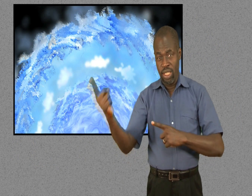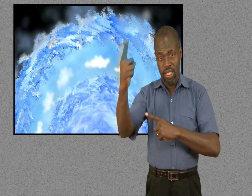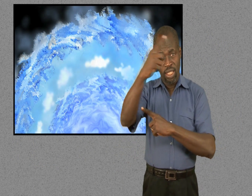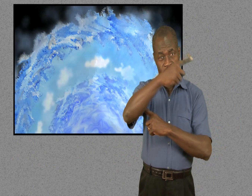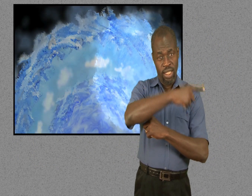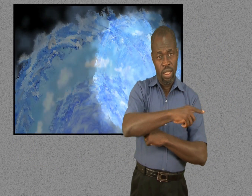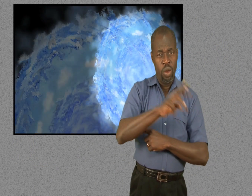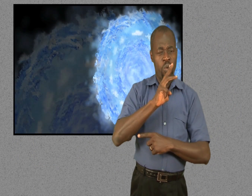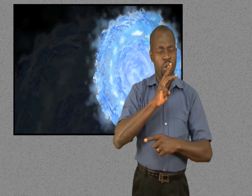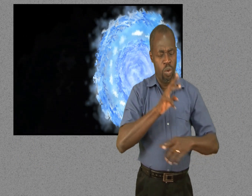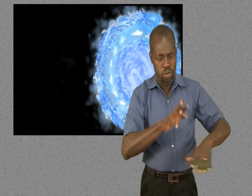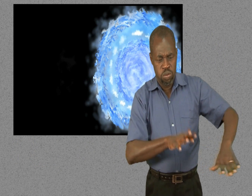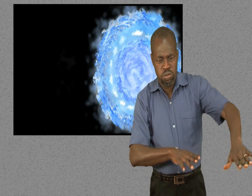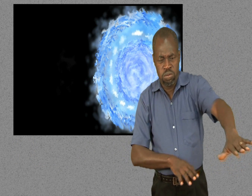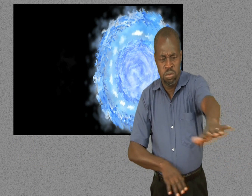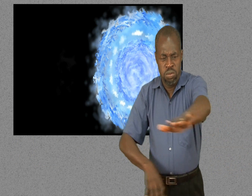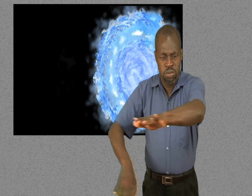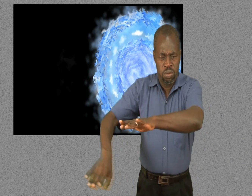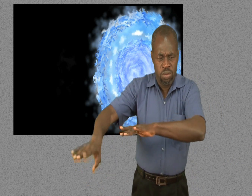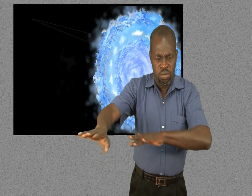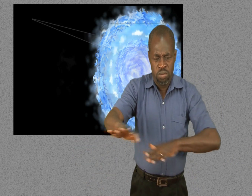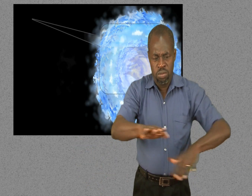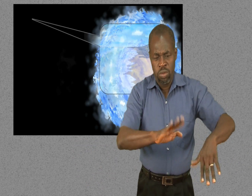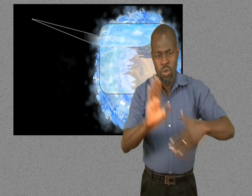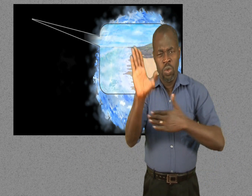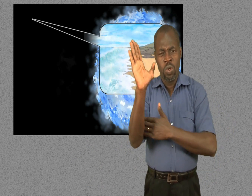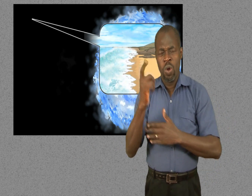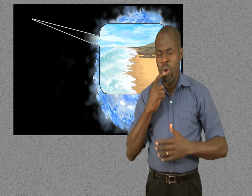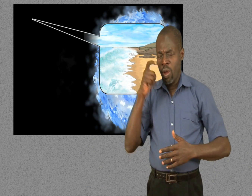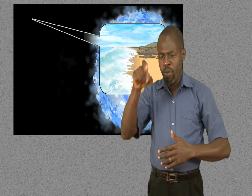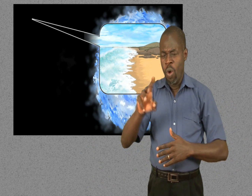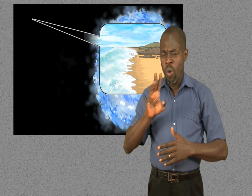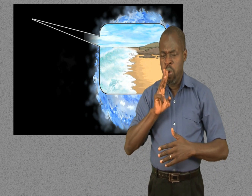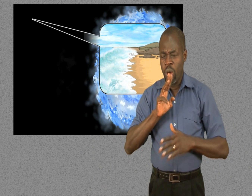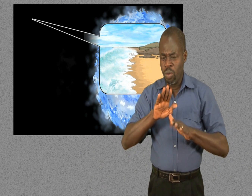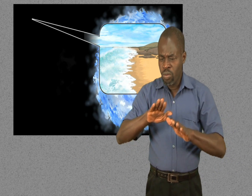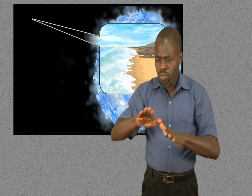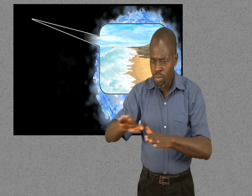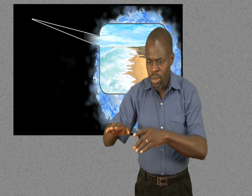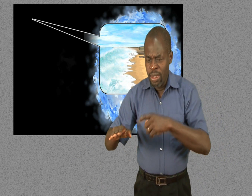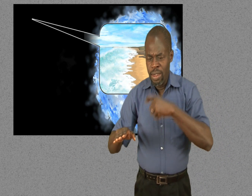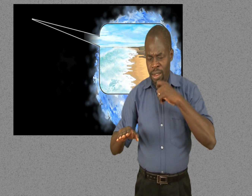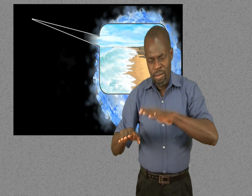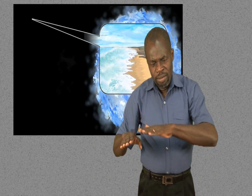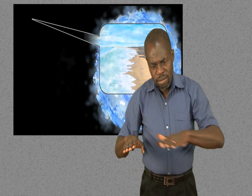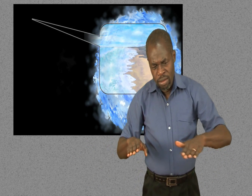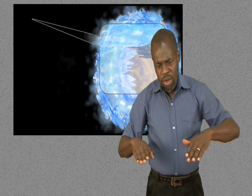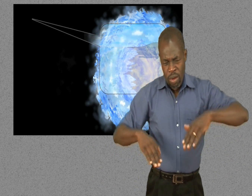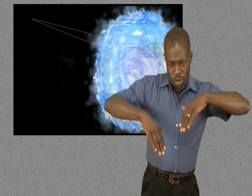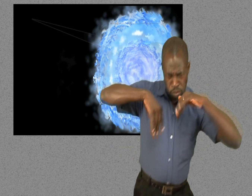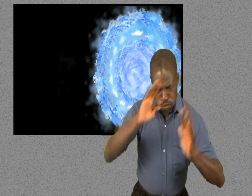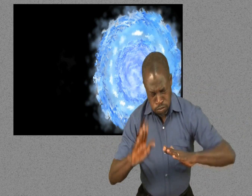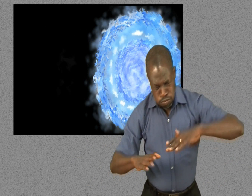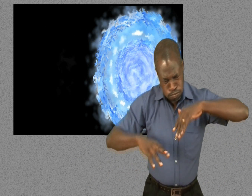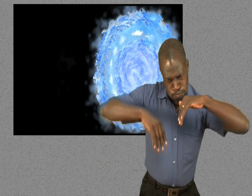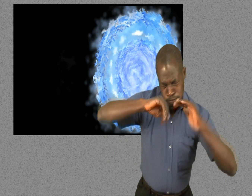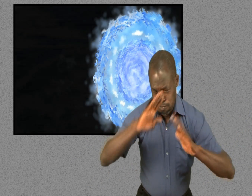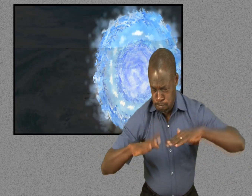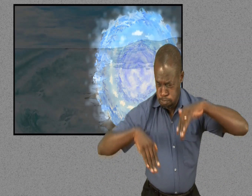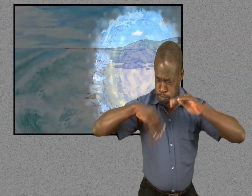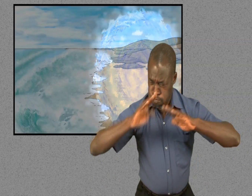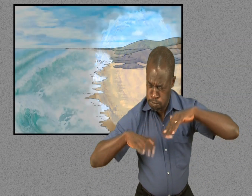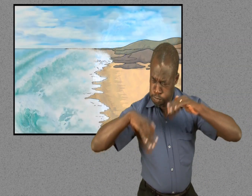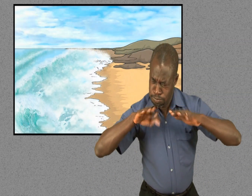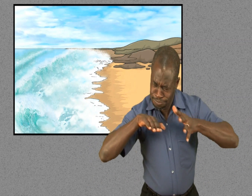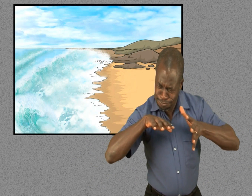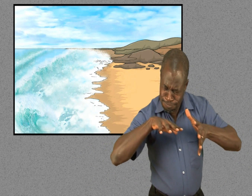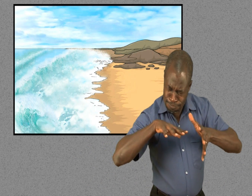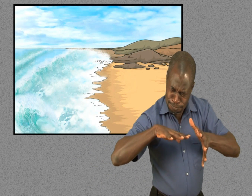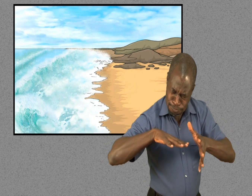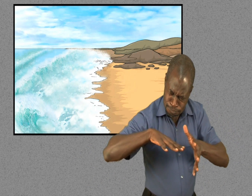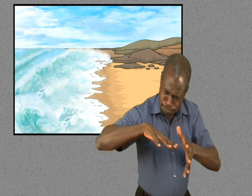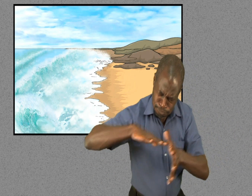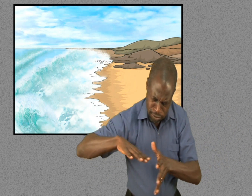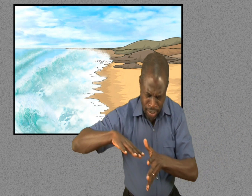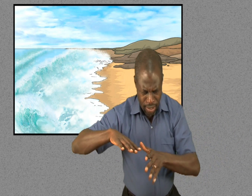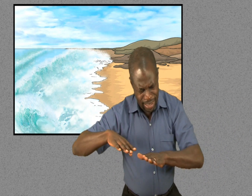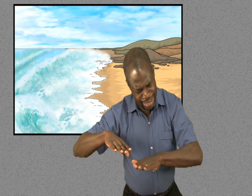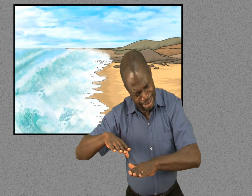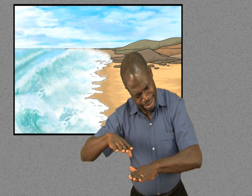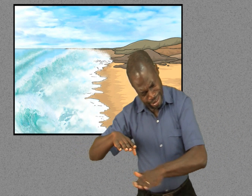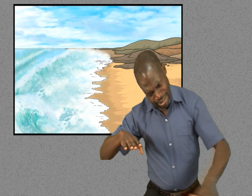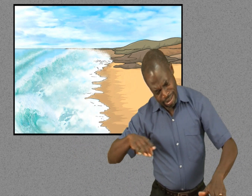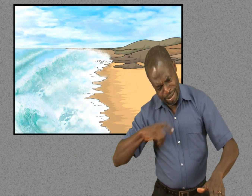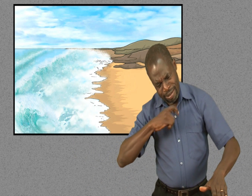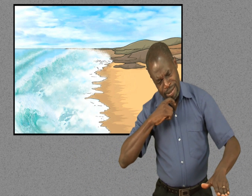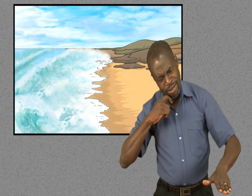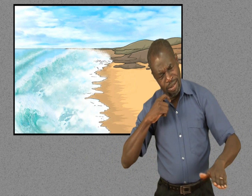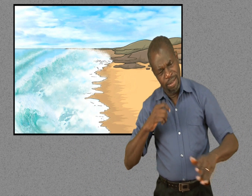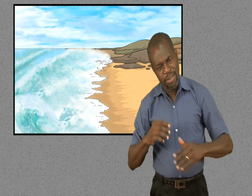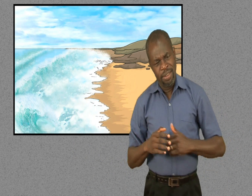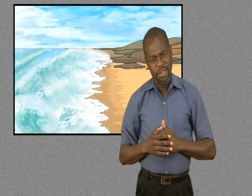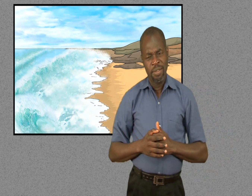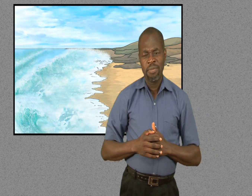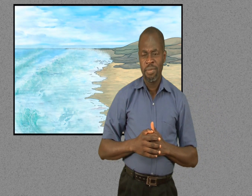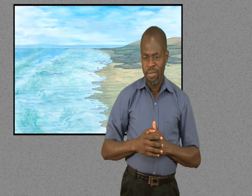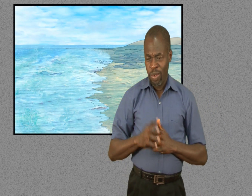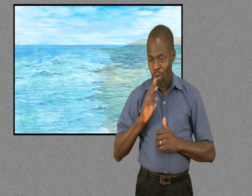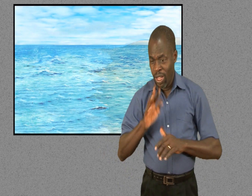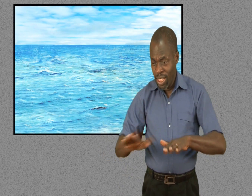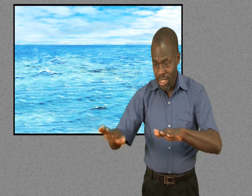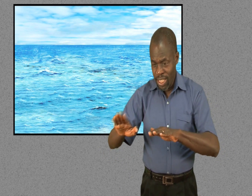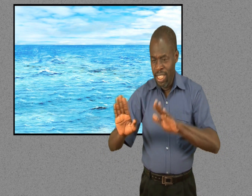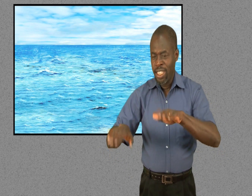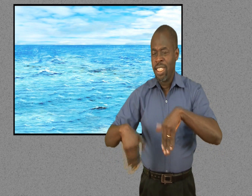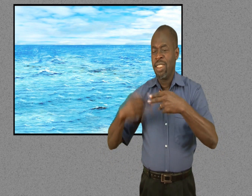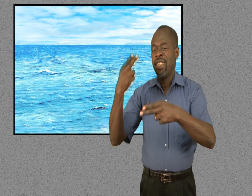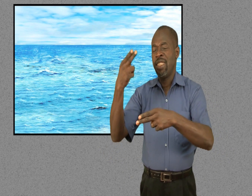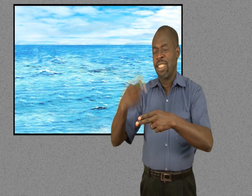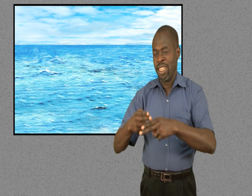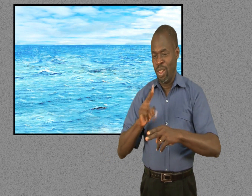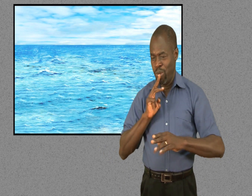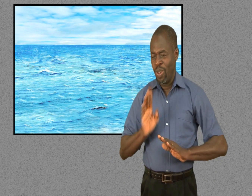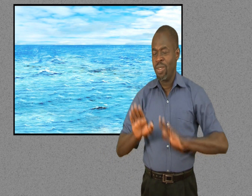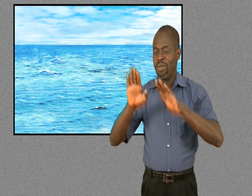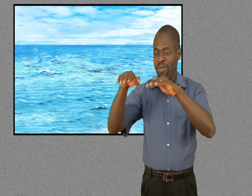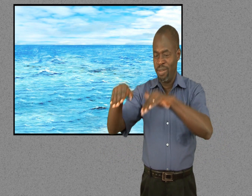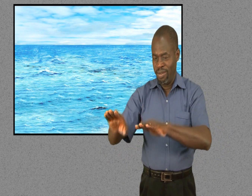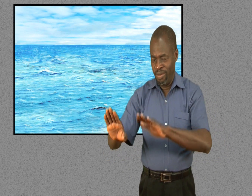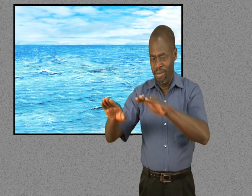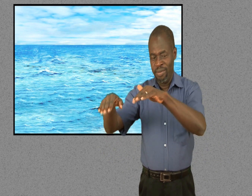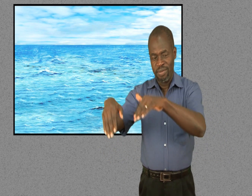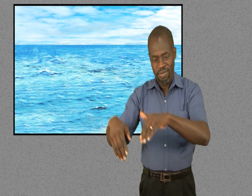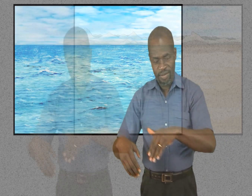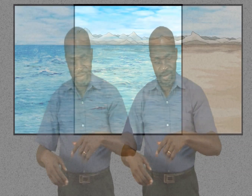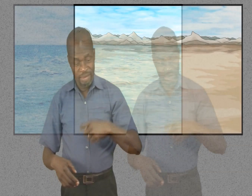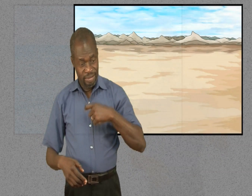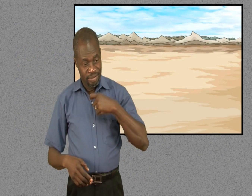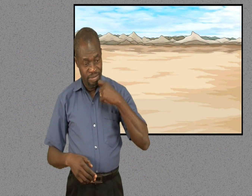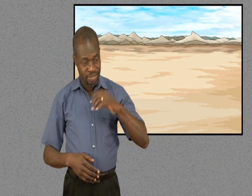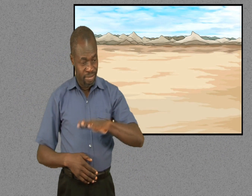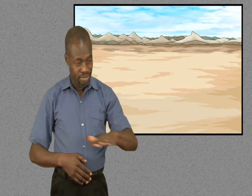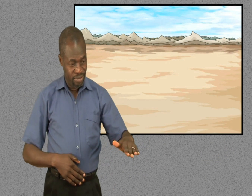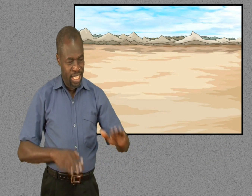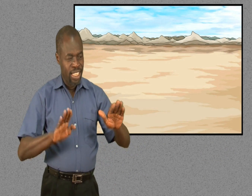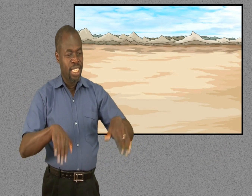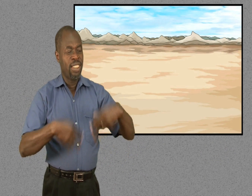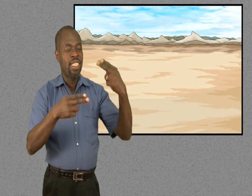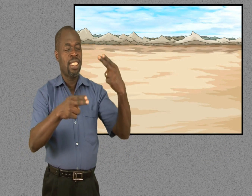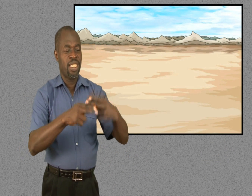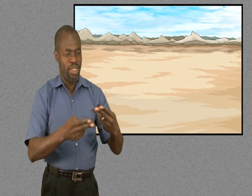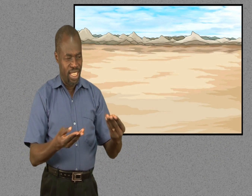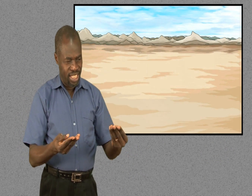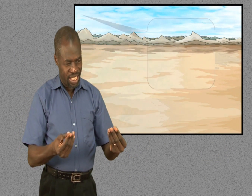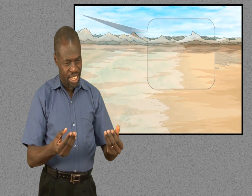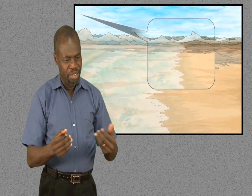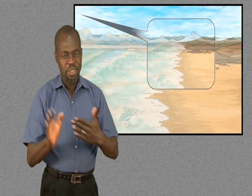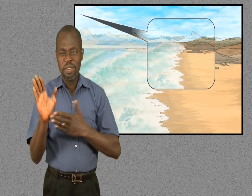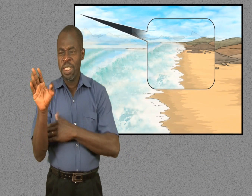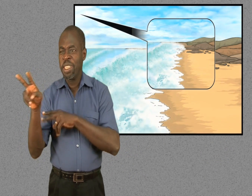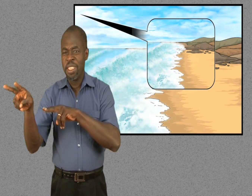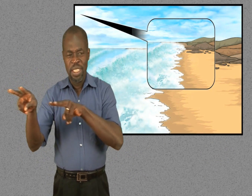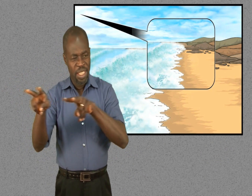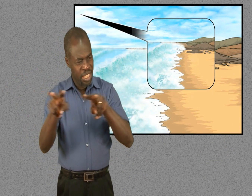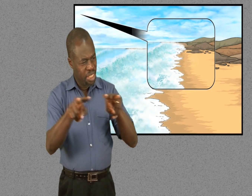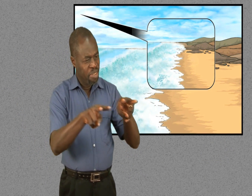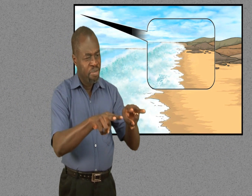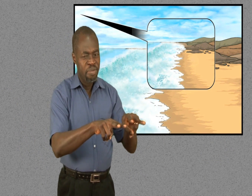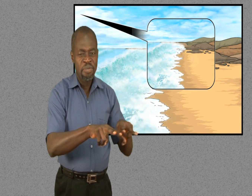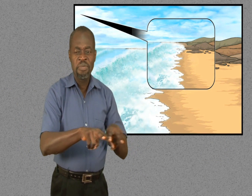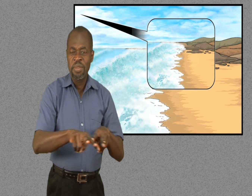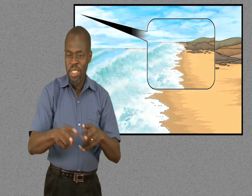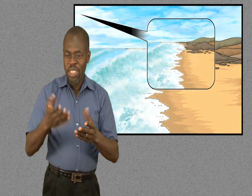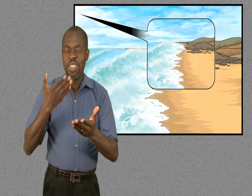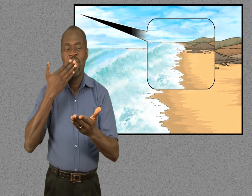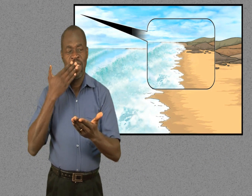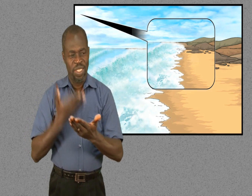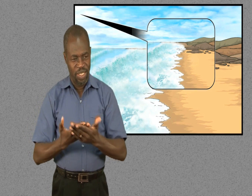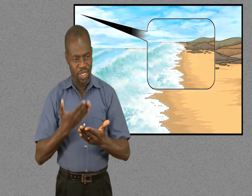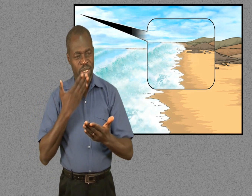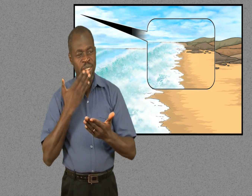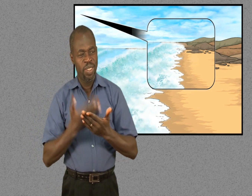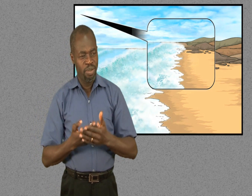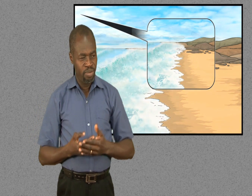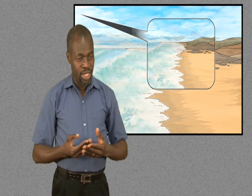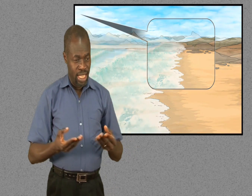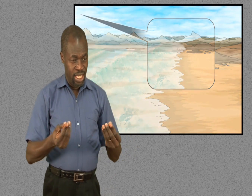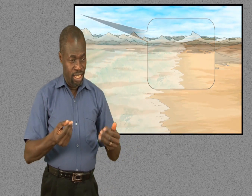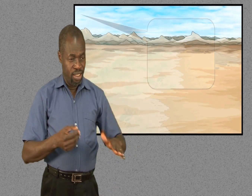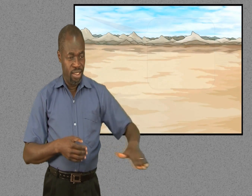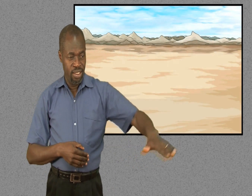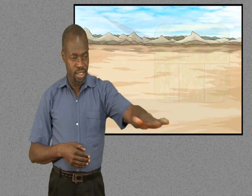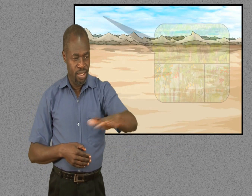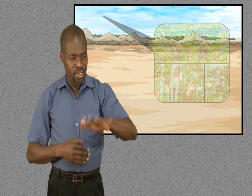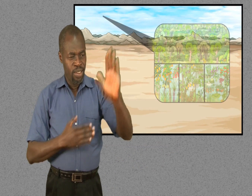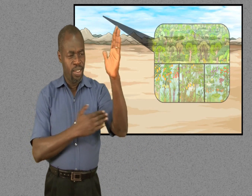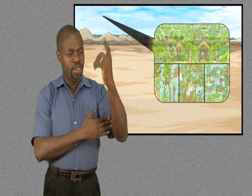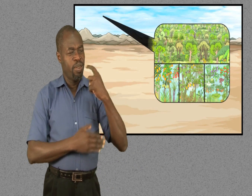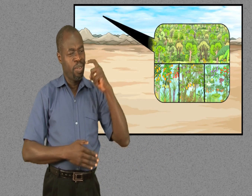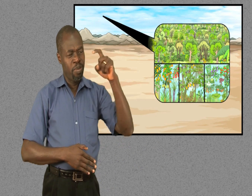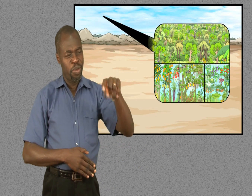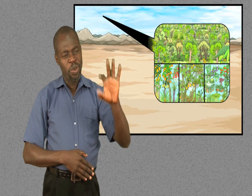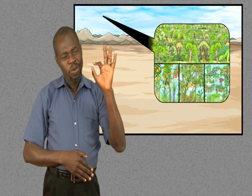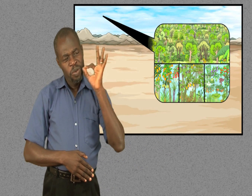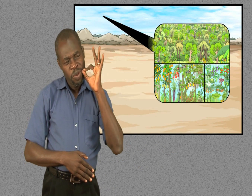And God said, “Let the waters under the sky be gathered into one place, so that the dry land may appear.” And it was so. God called the dry land “earth,” and the gathering of waters He called “seas.” And God saw that it was good.